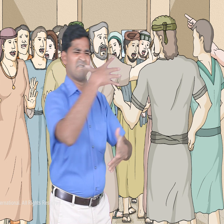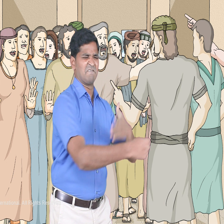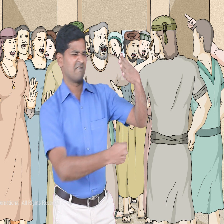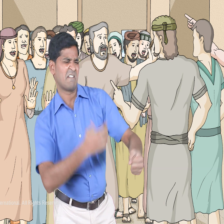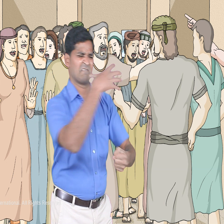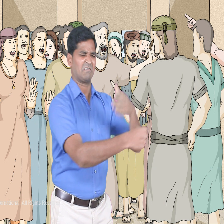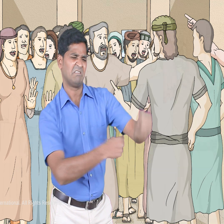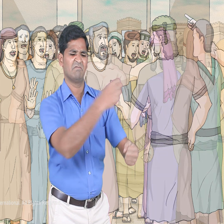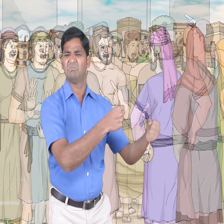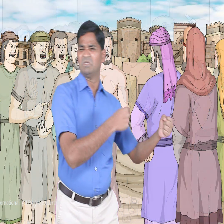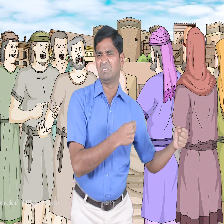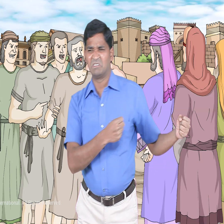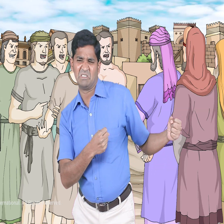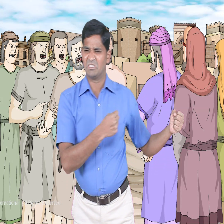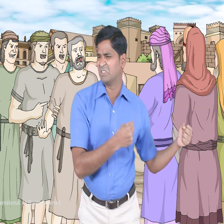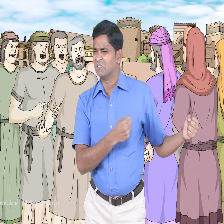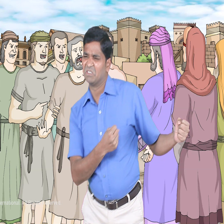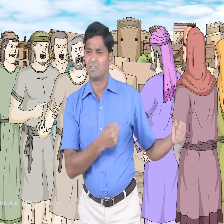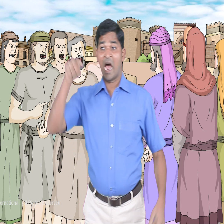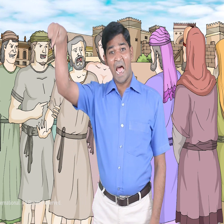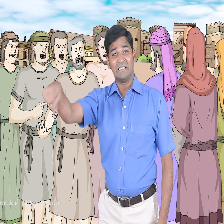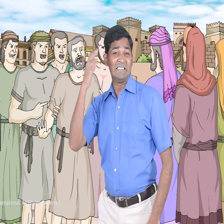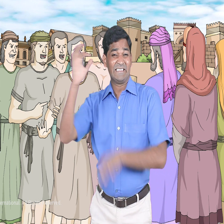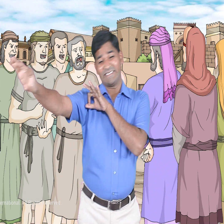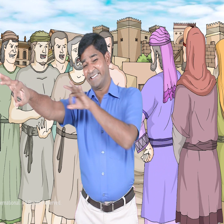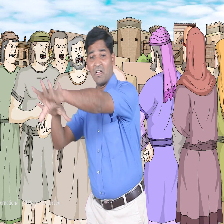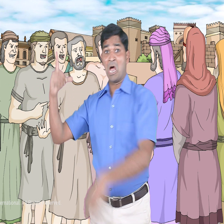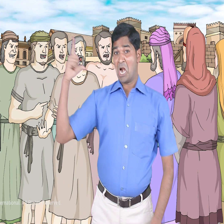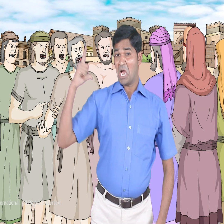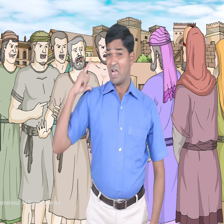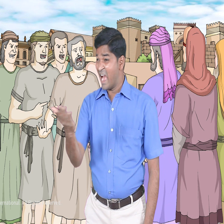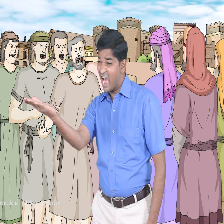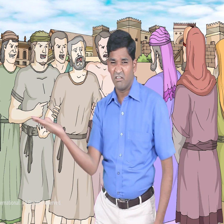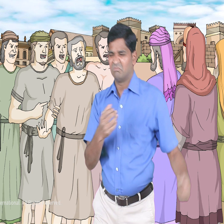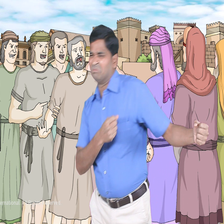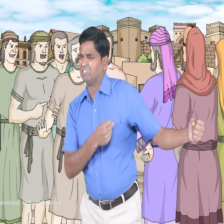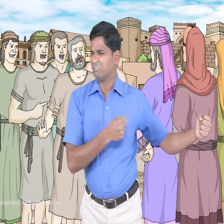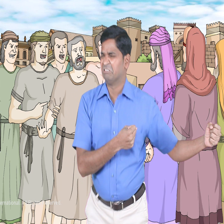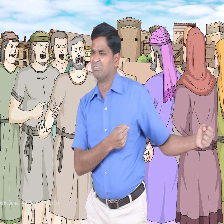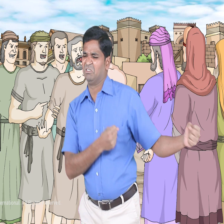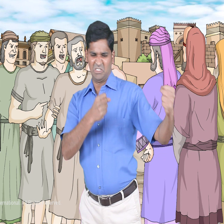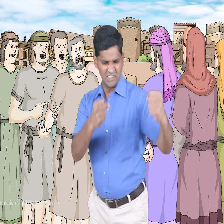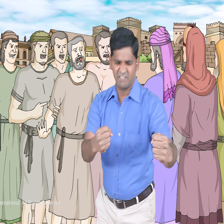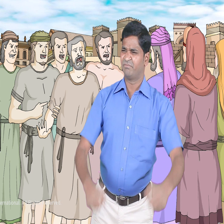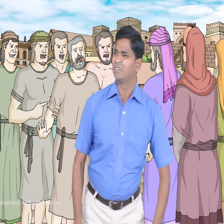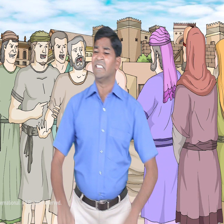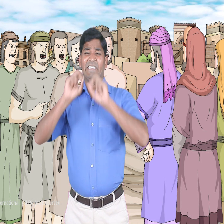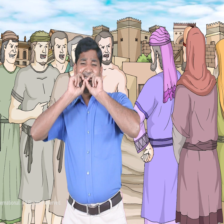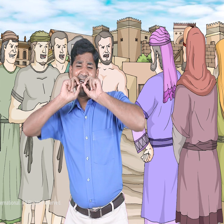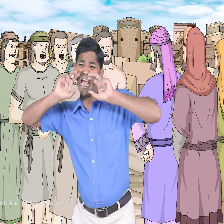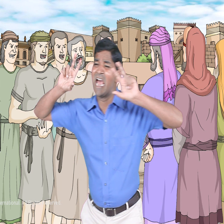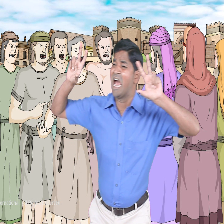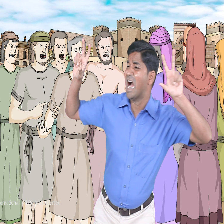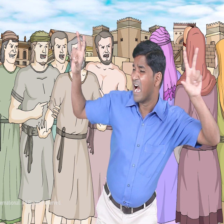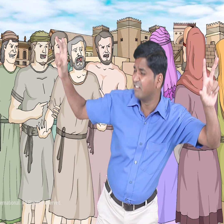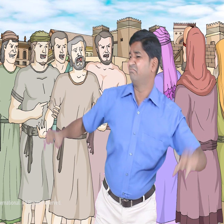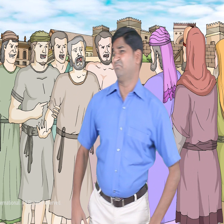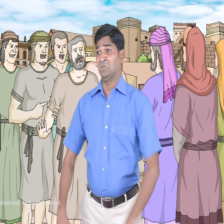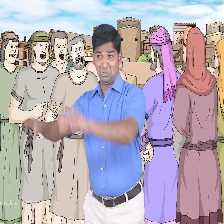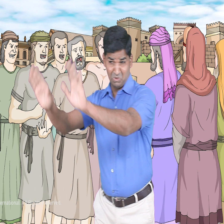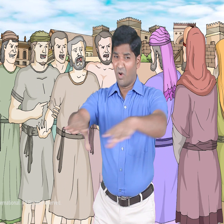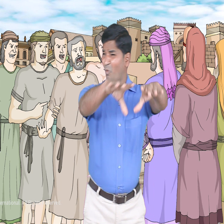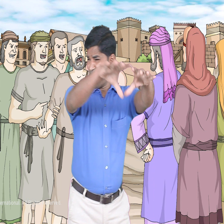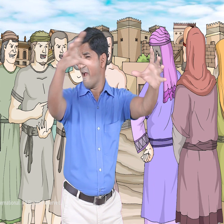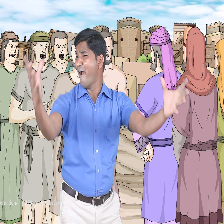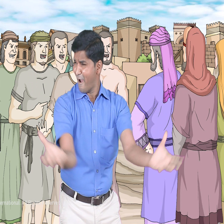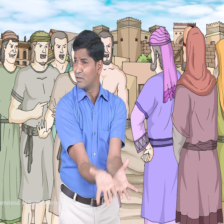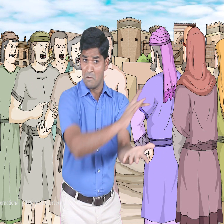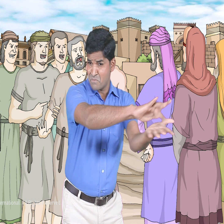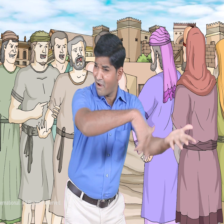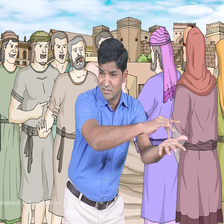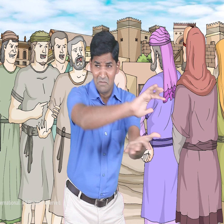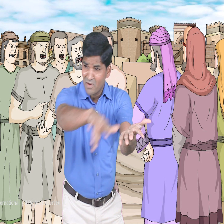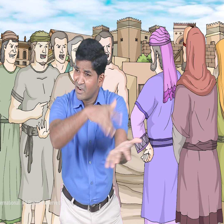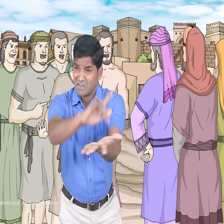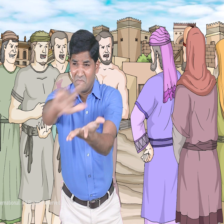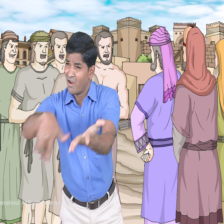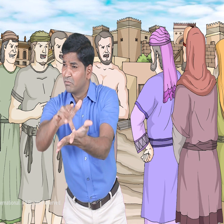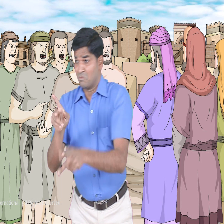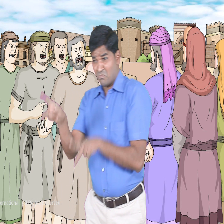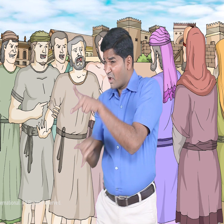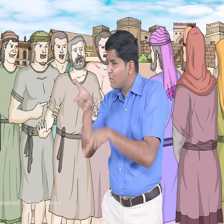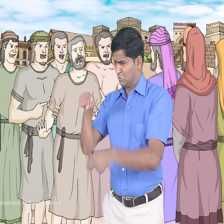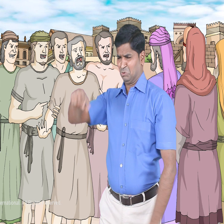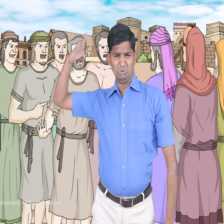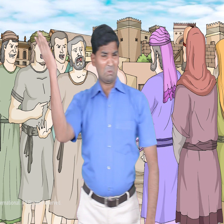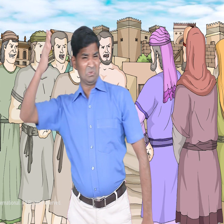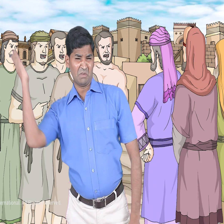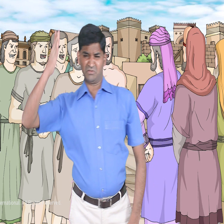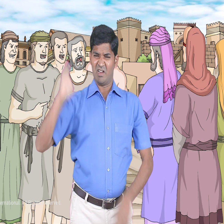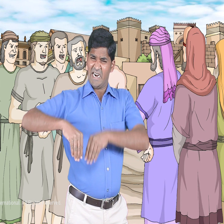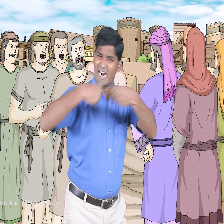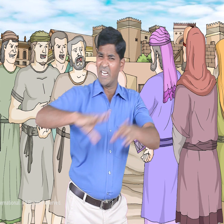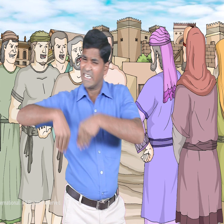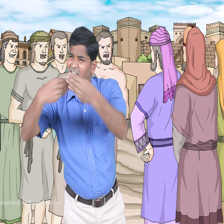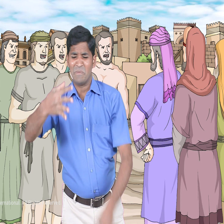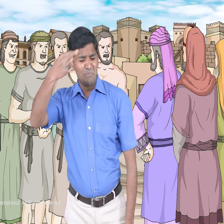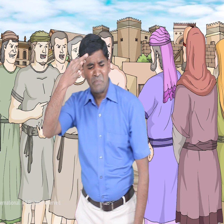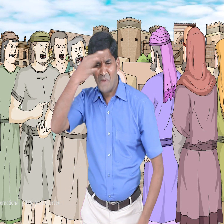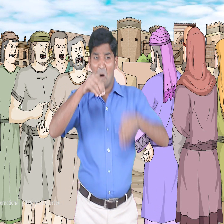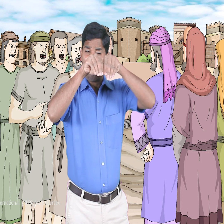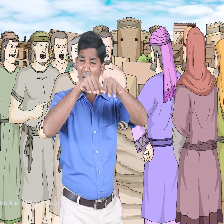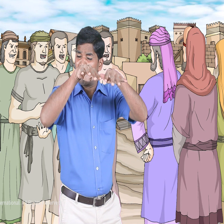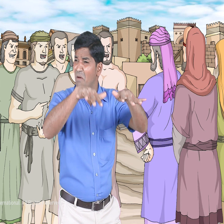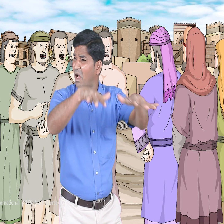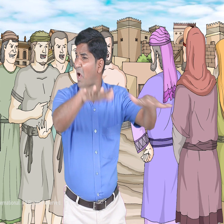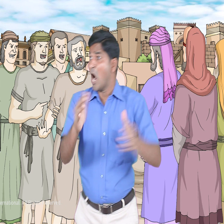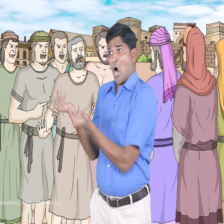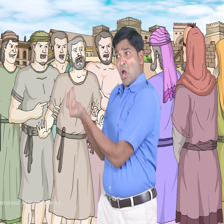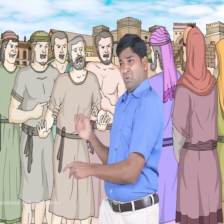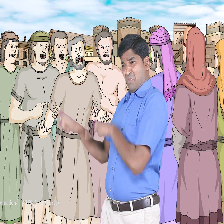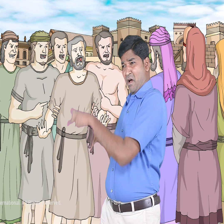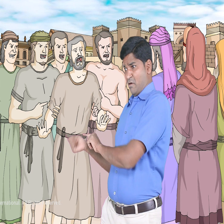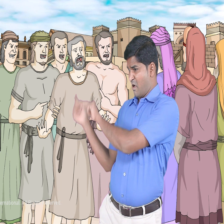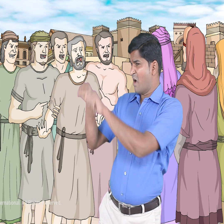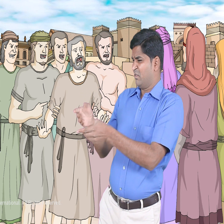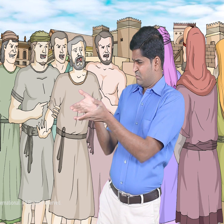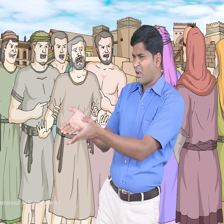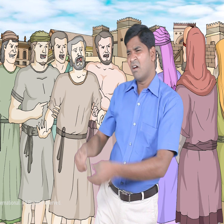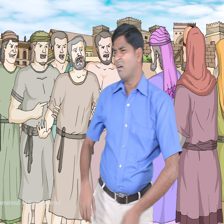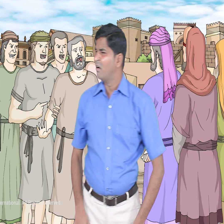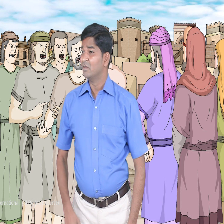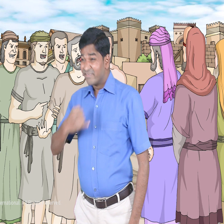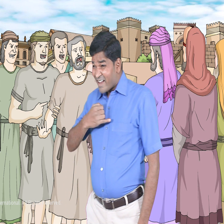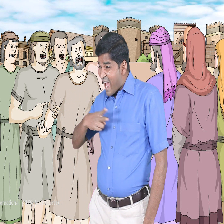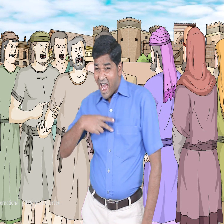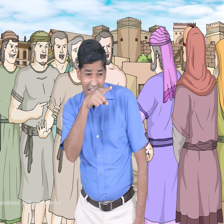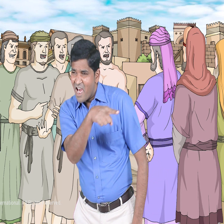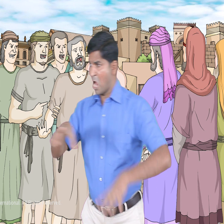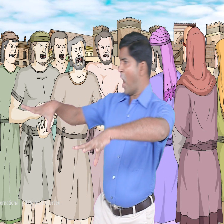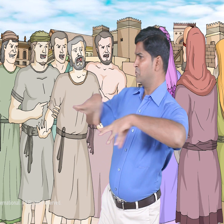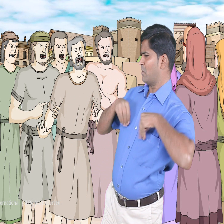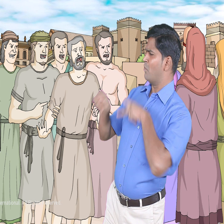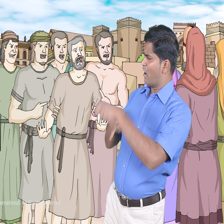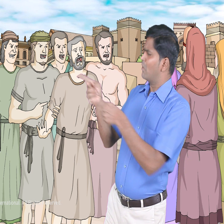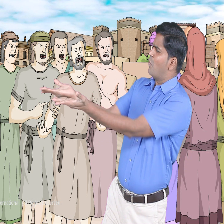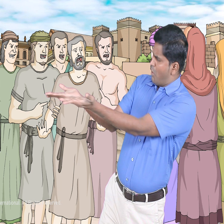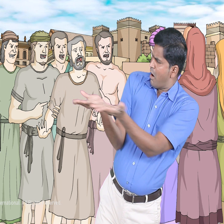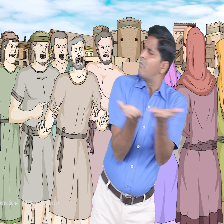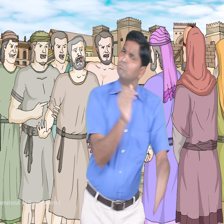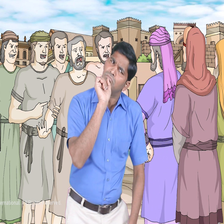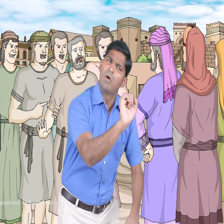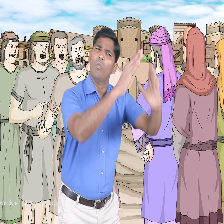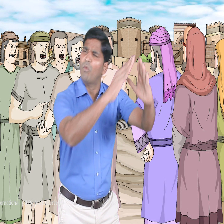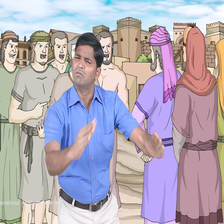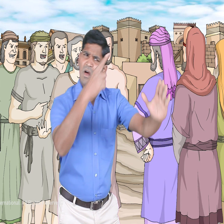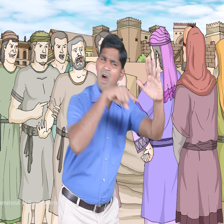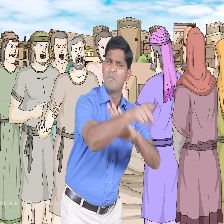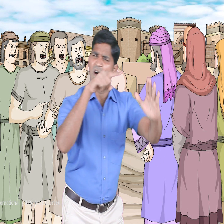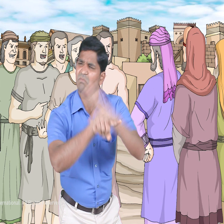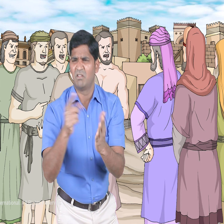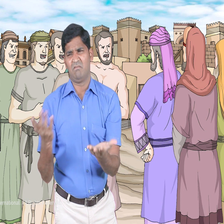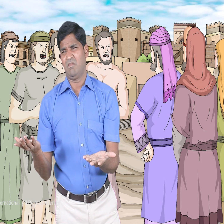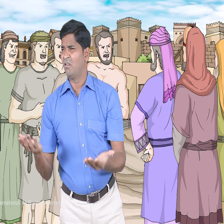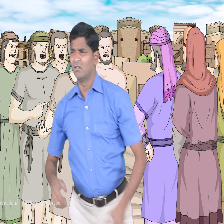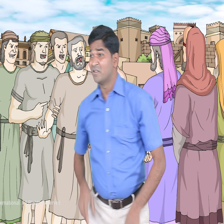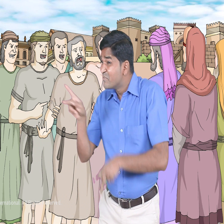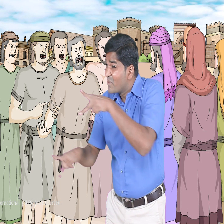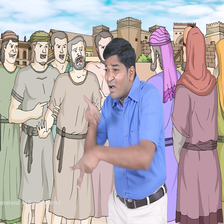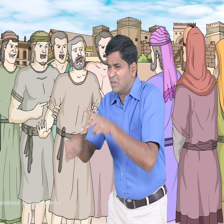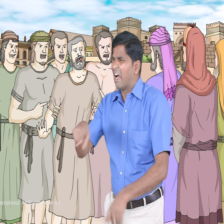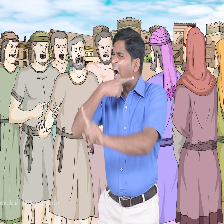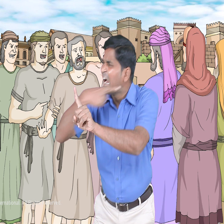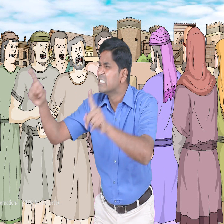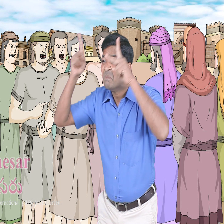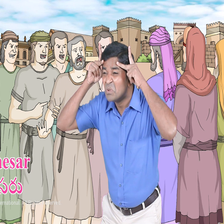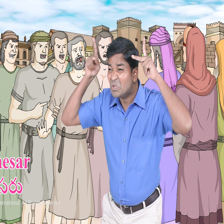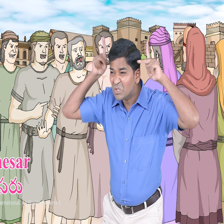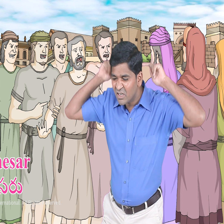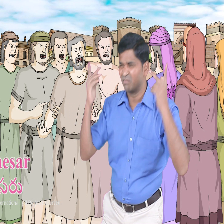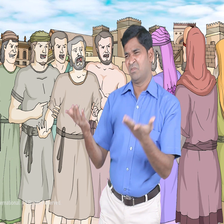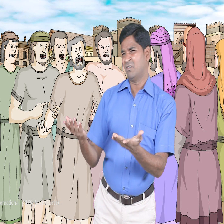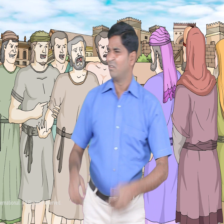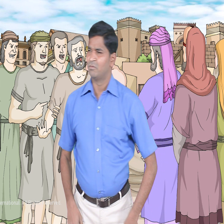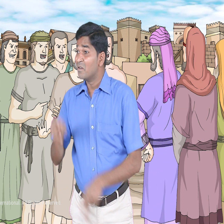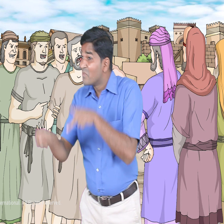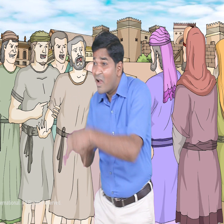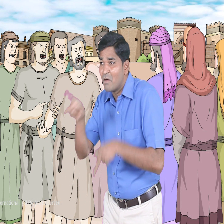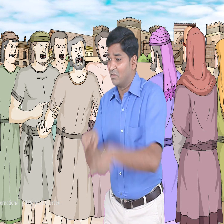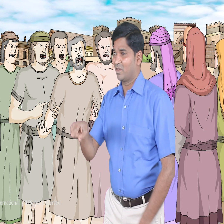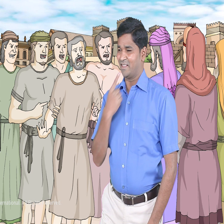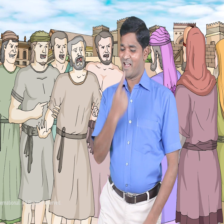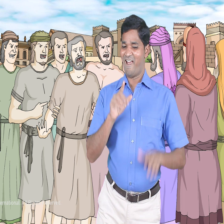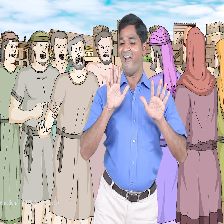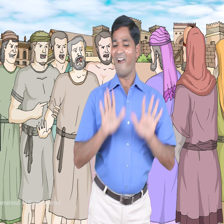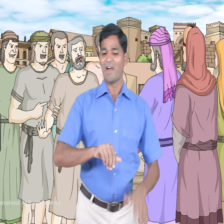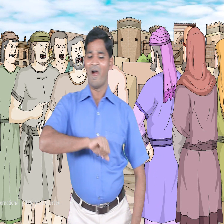But when they could not find them, they dragged Jason and some other brothers before the city officials, shouting, “These men who have turned the world upside down have now come here, and Jason has welcomed them into his home.